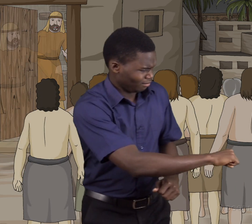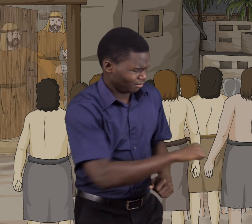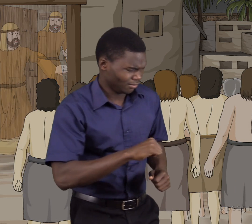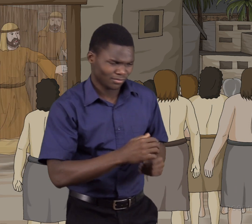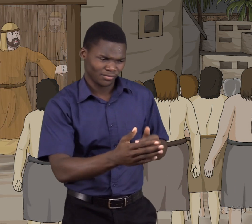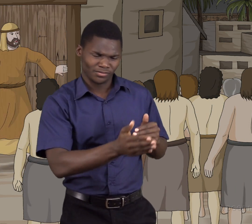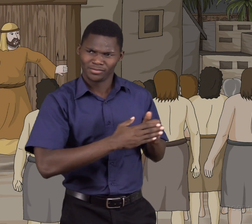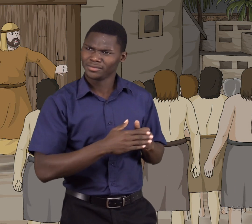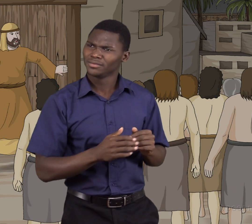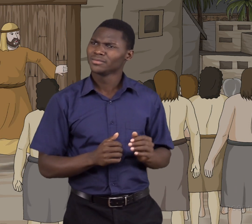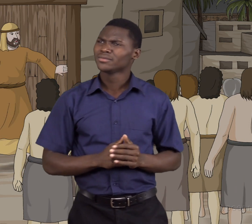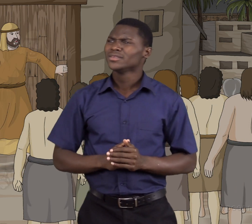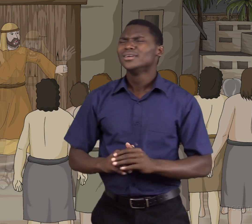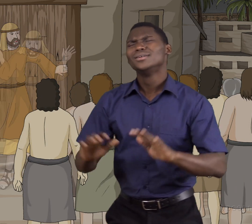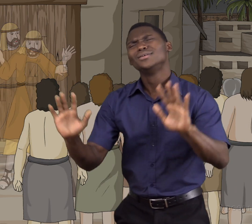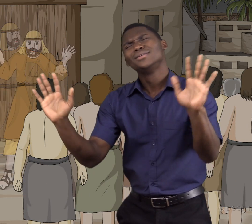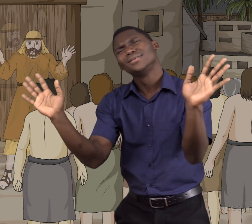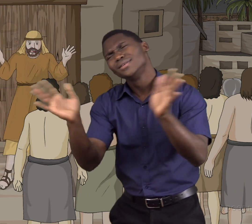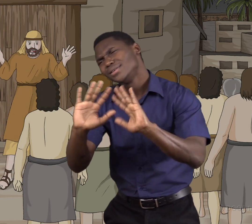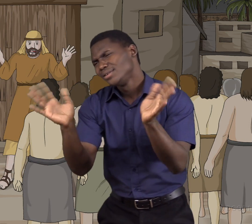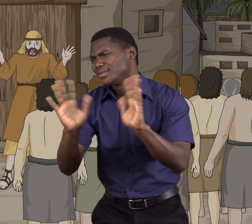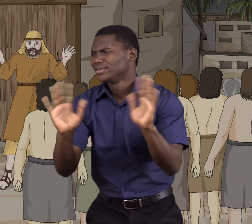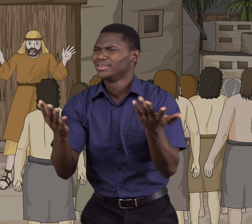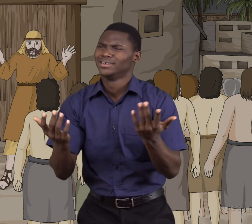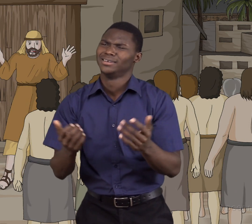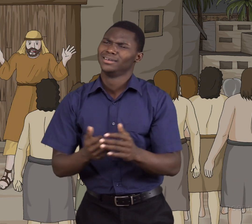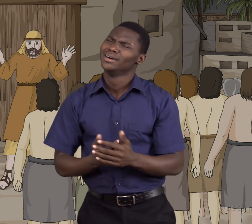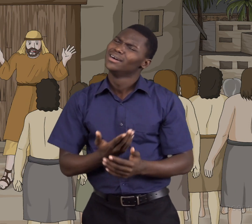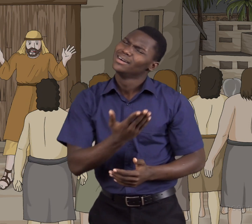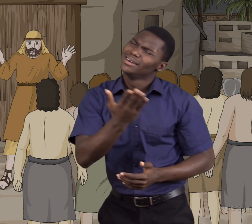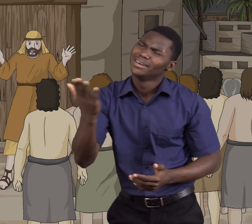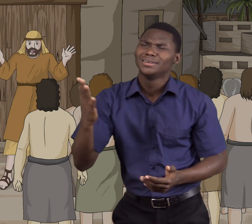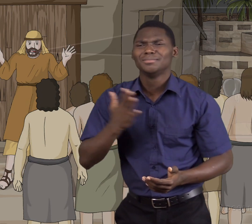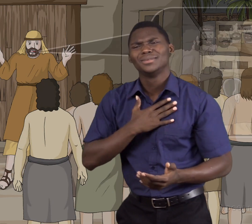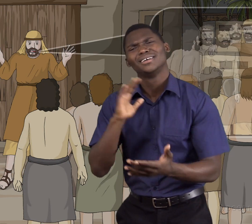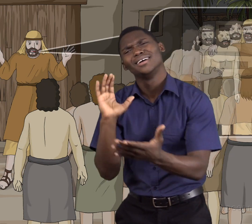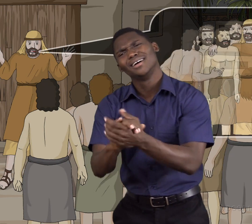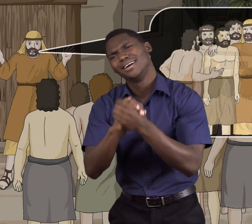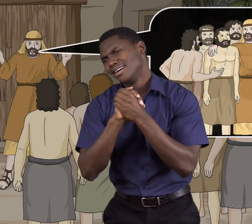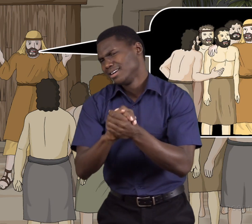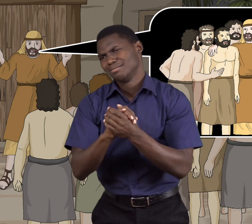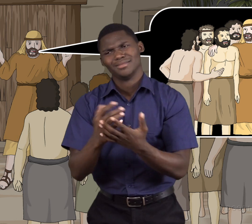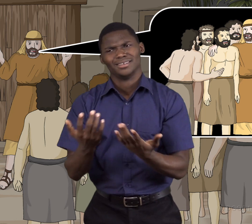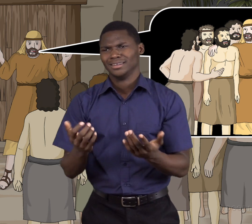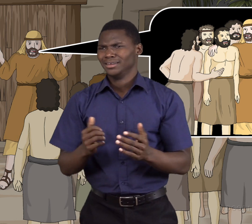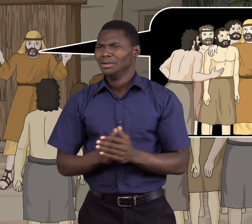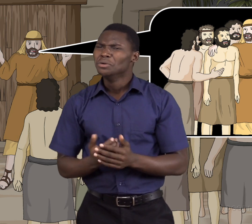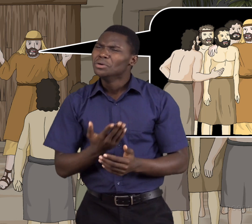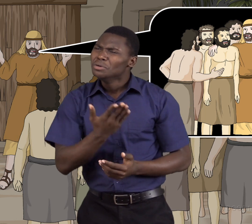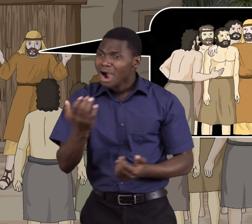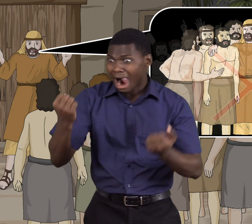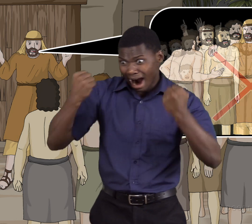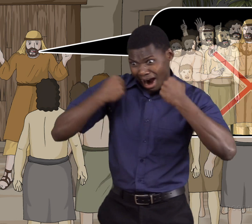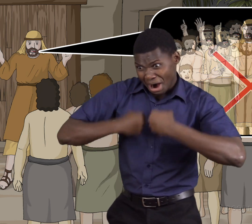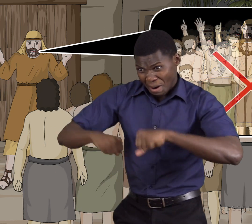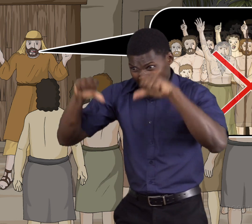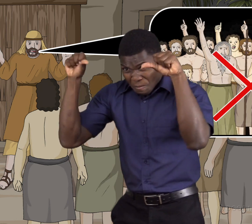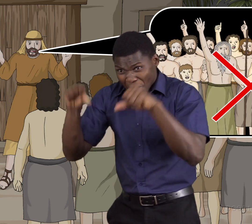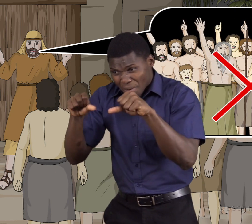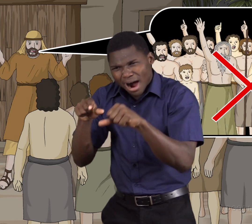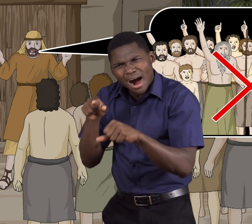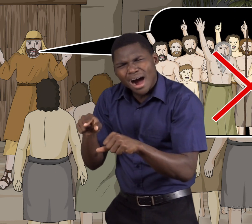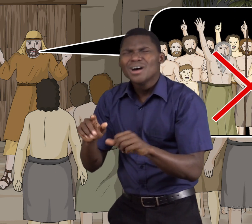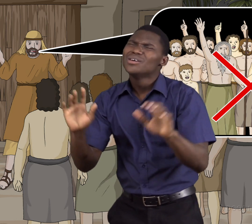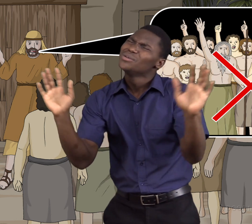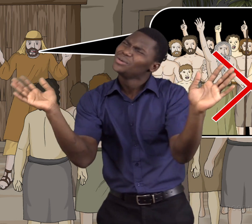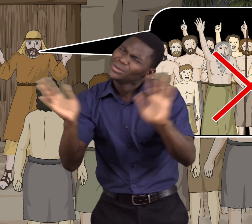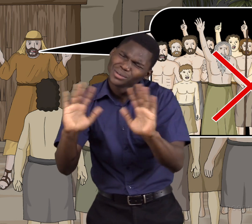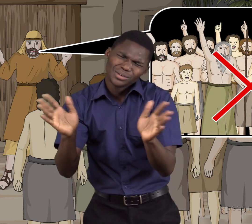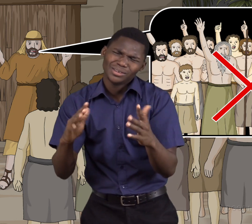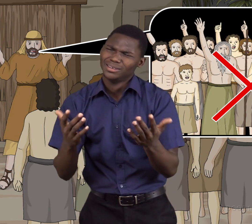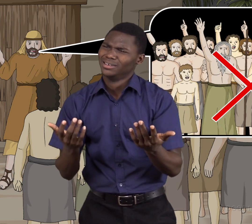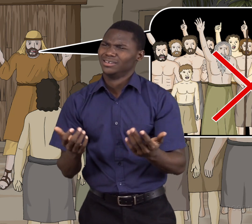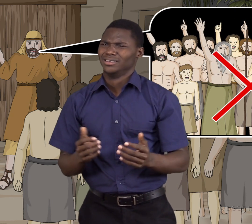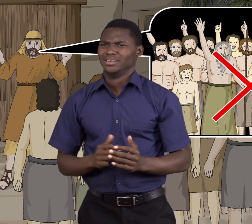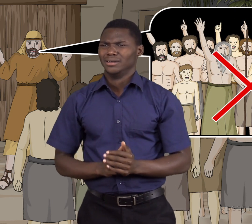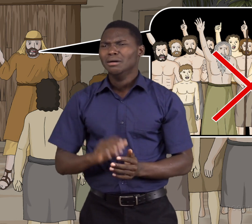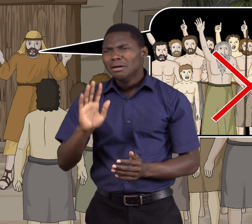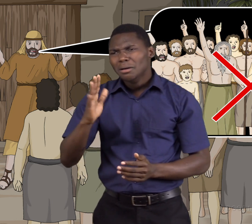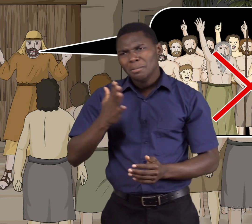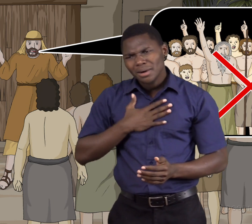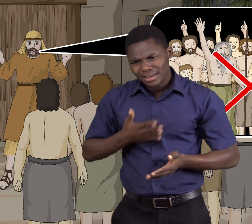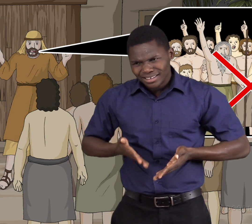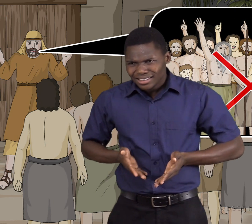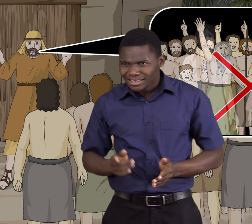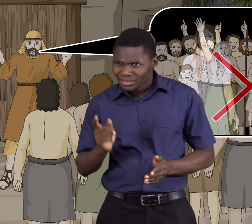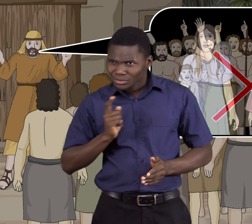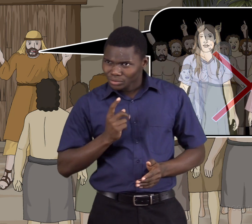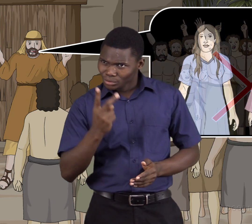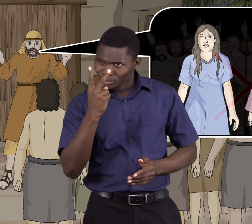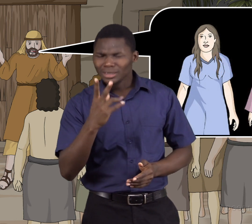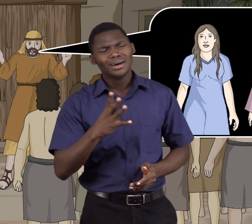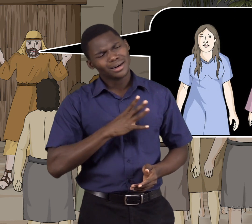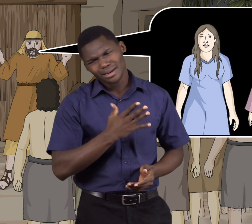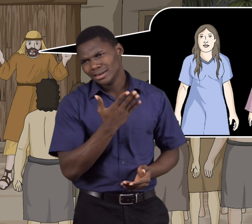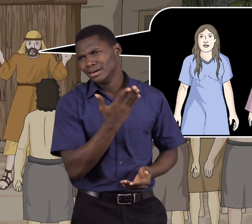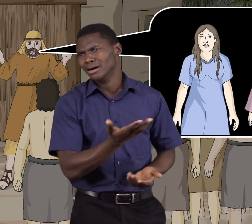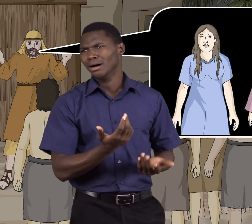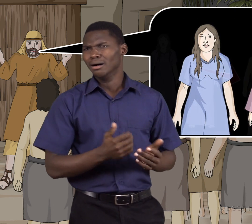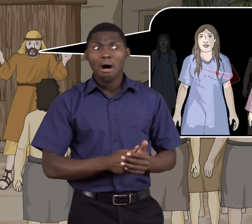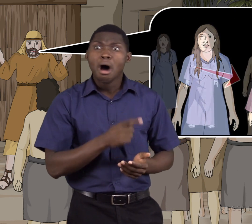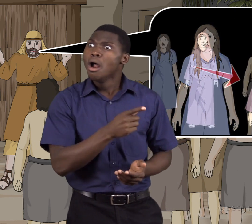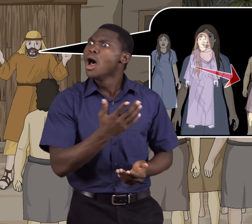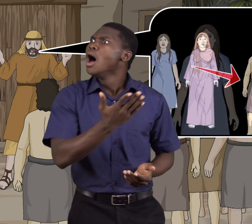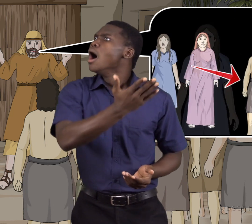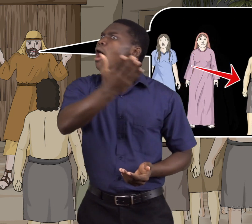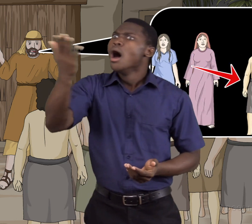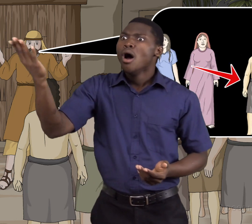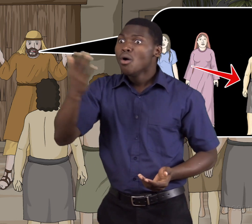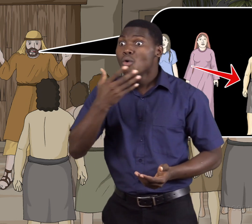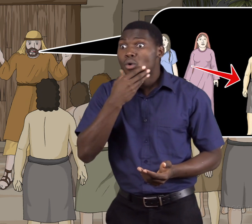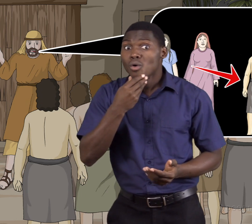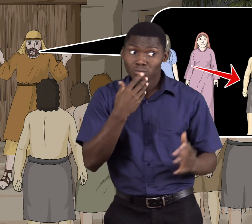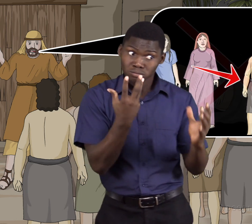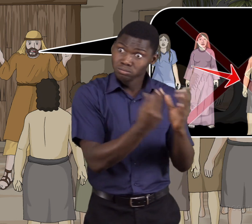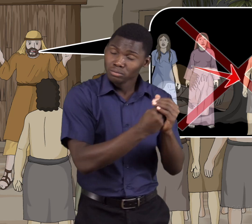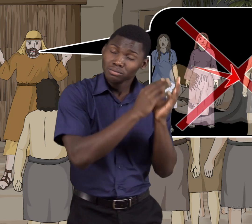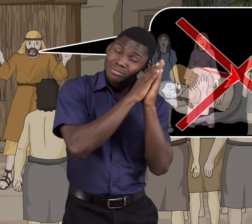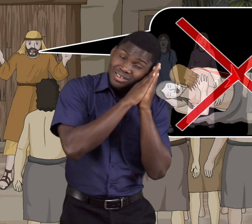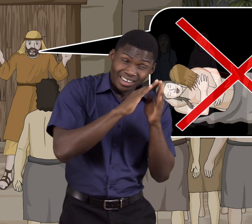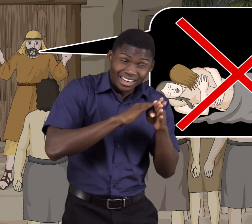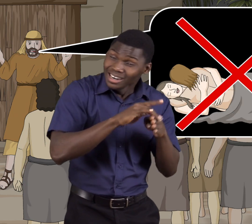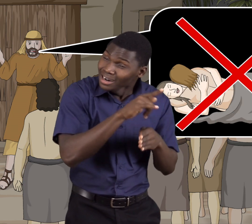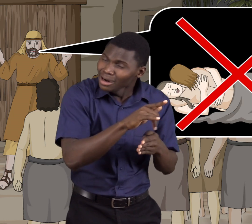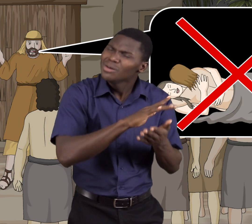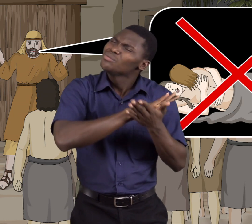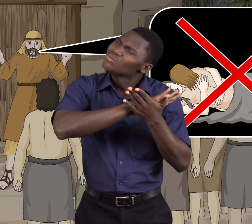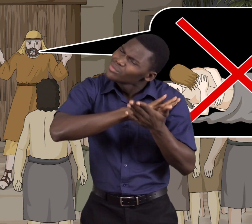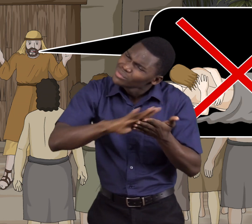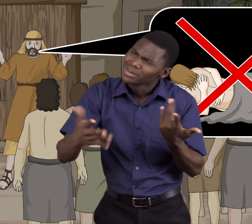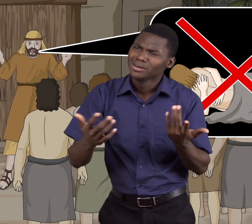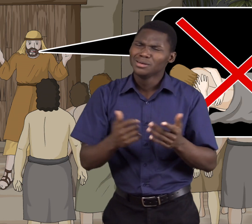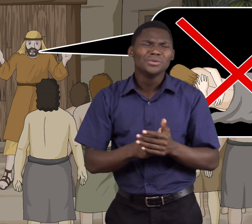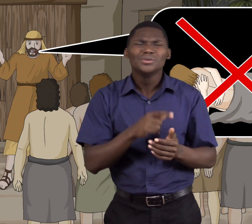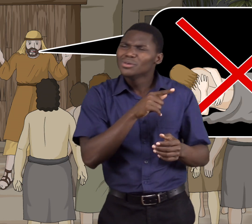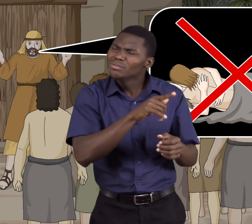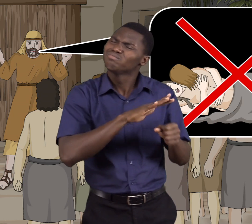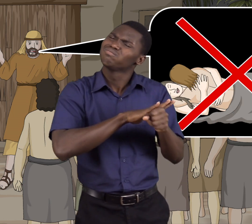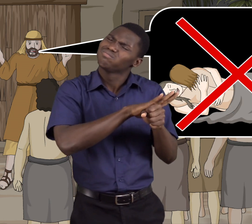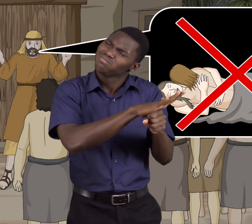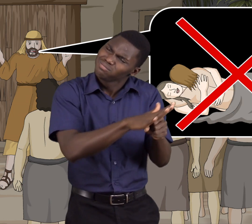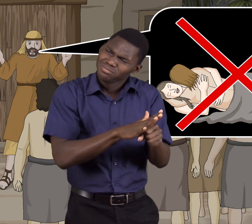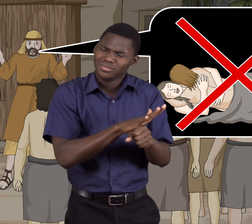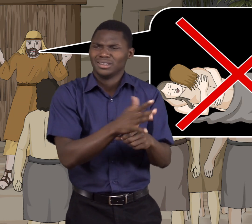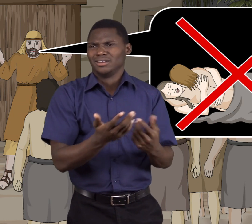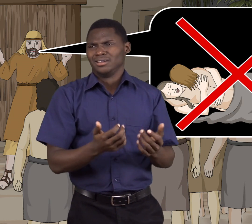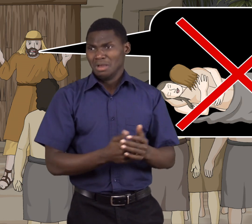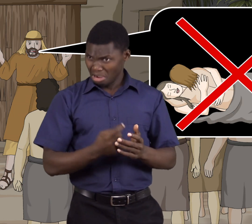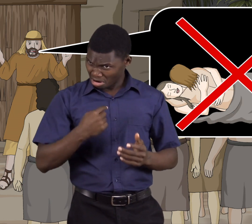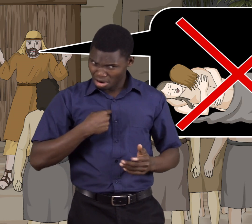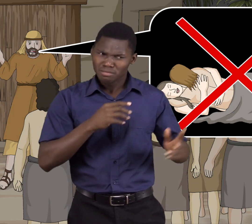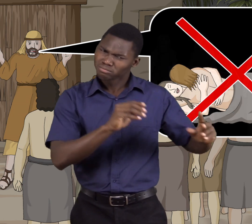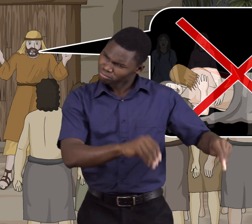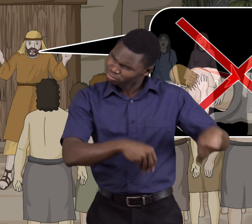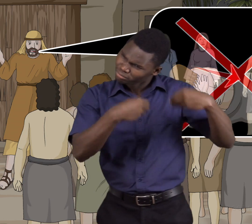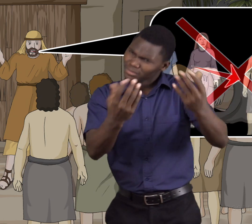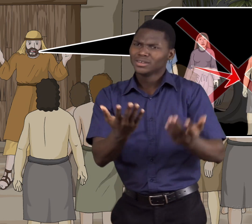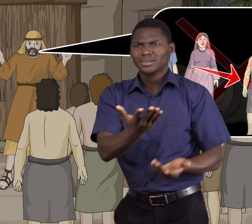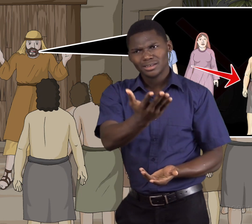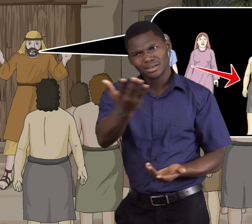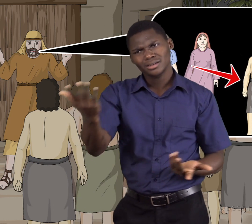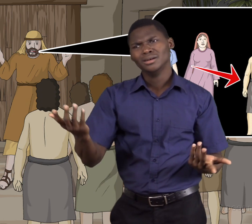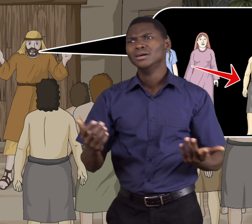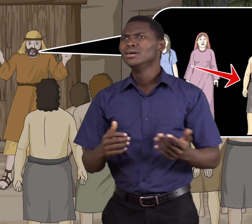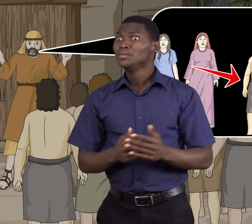“Please, my brothers,” he pleaded, “don’t do such a wicked thing! Look, I have two daughters who have never slept with a man.